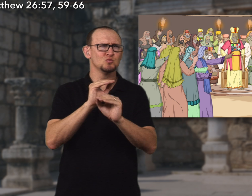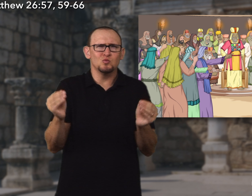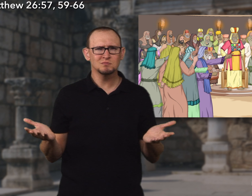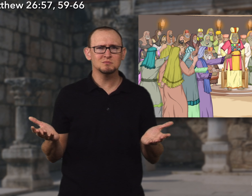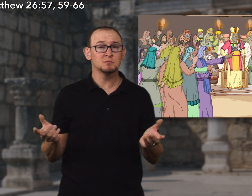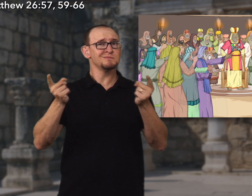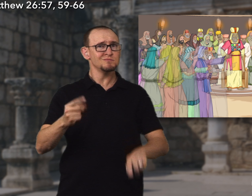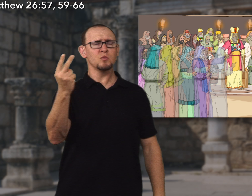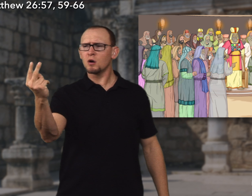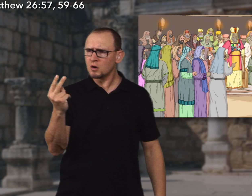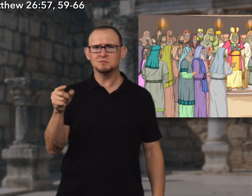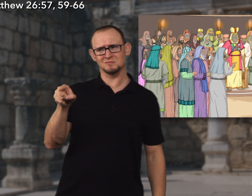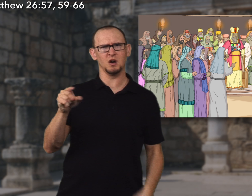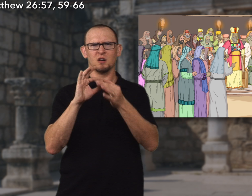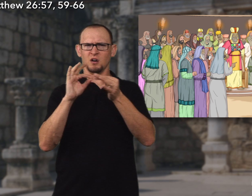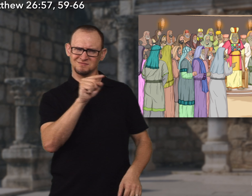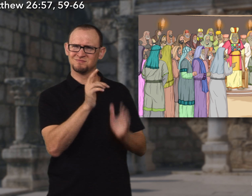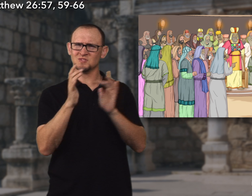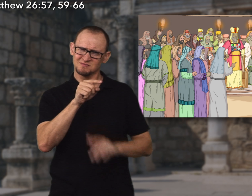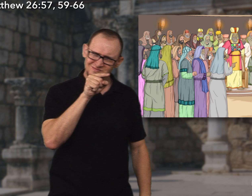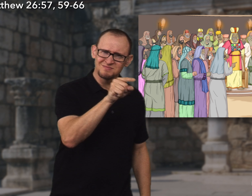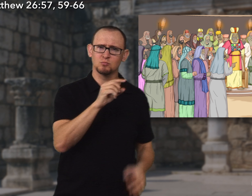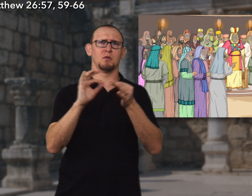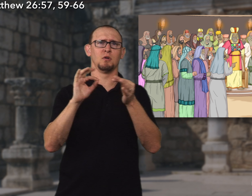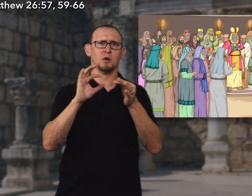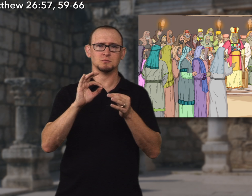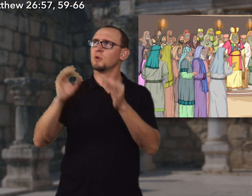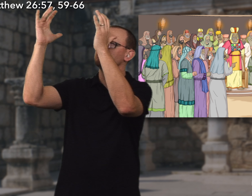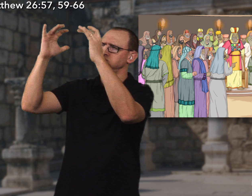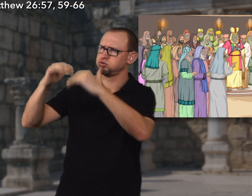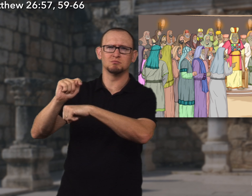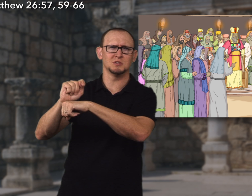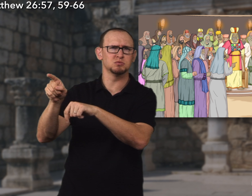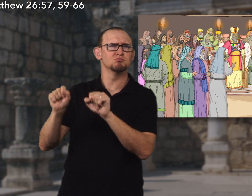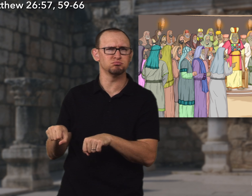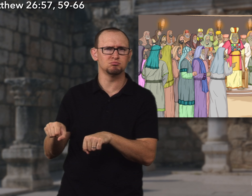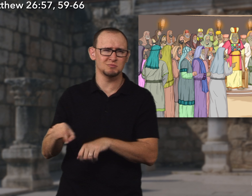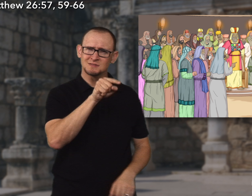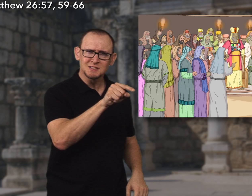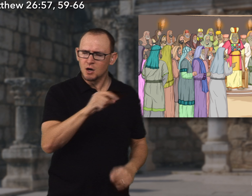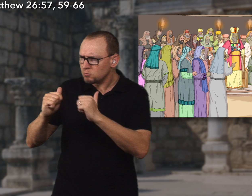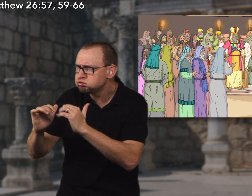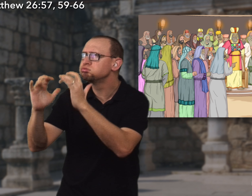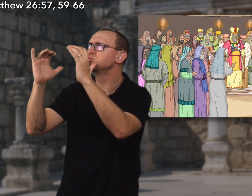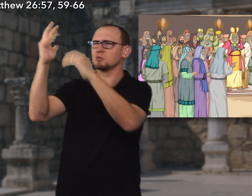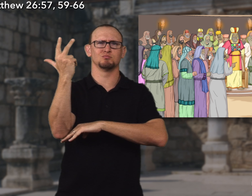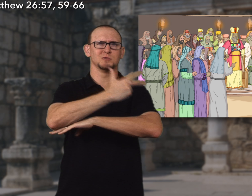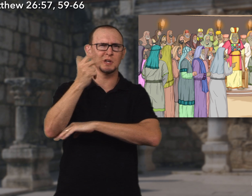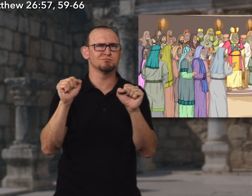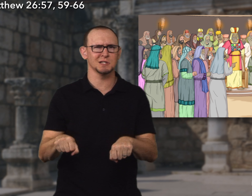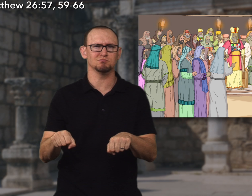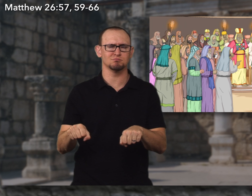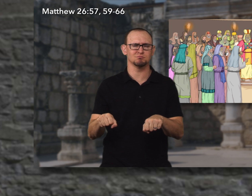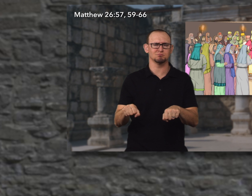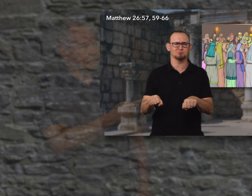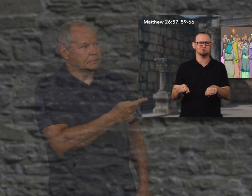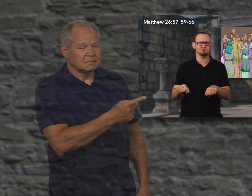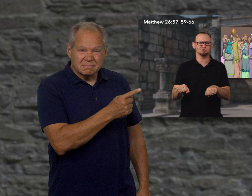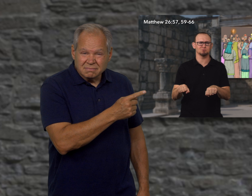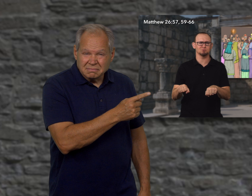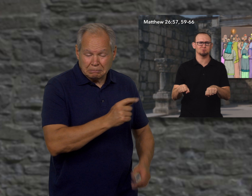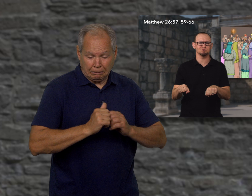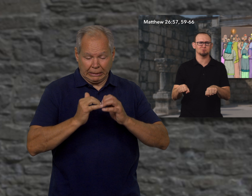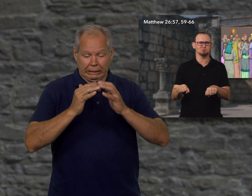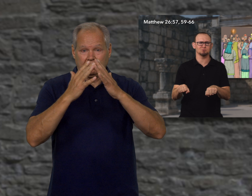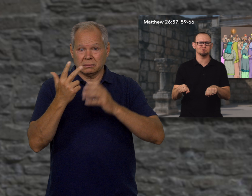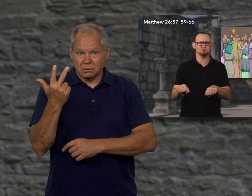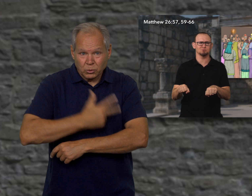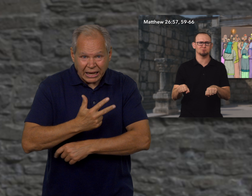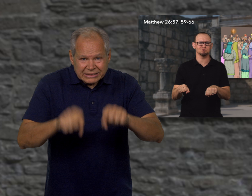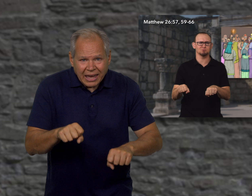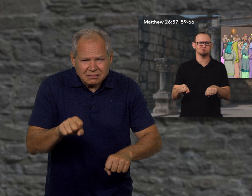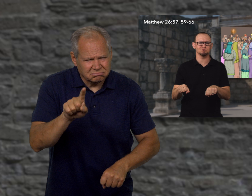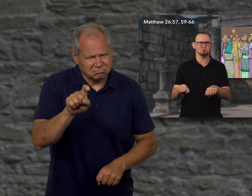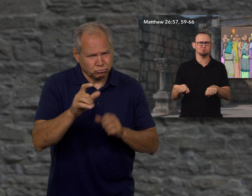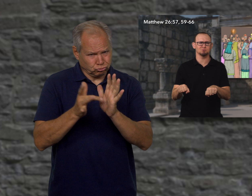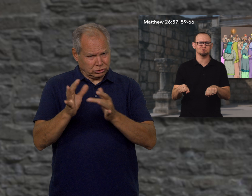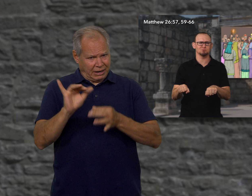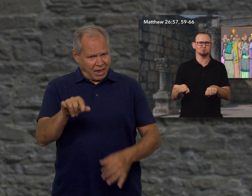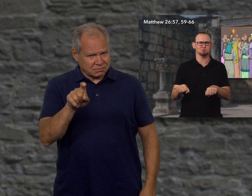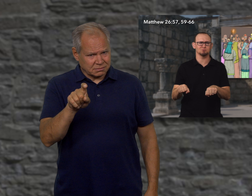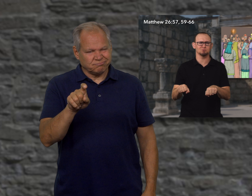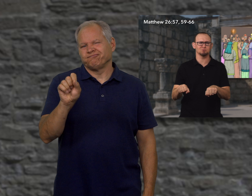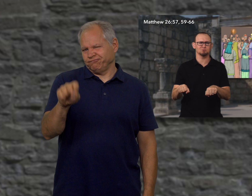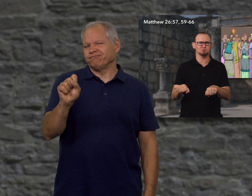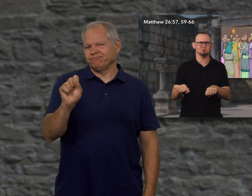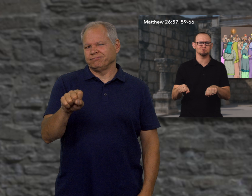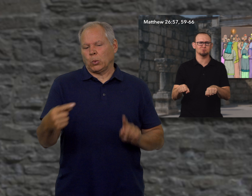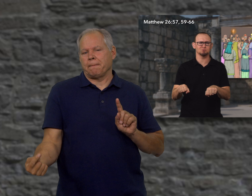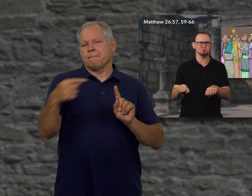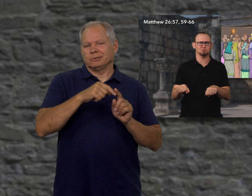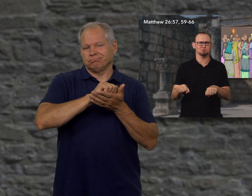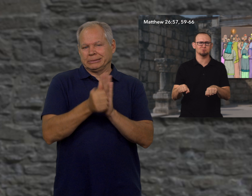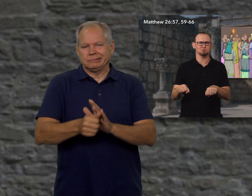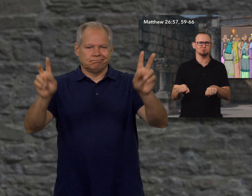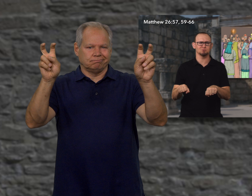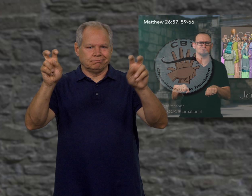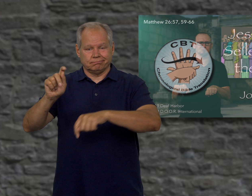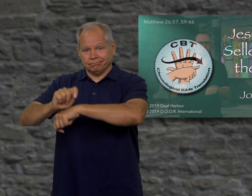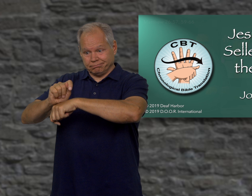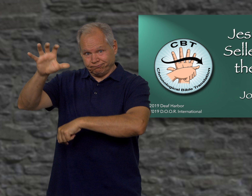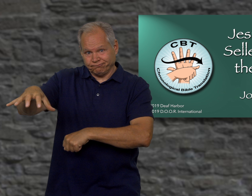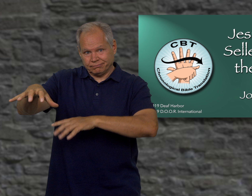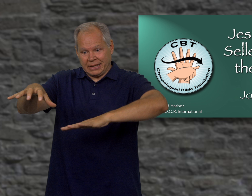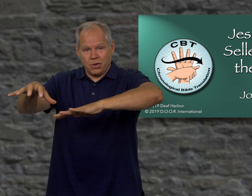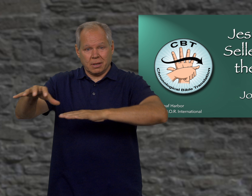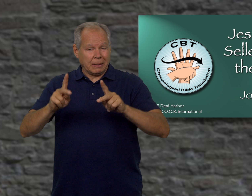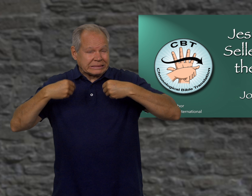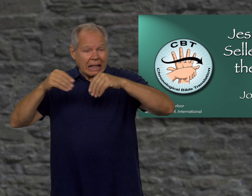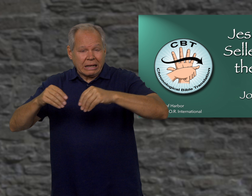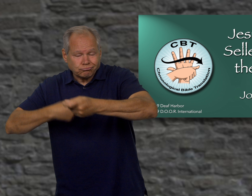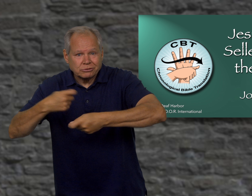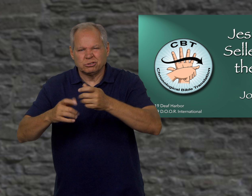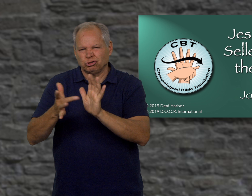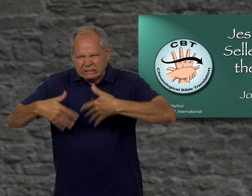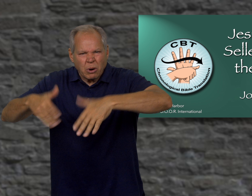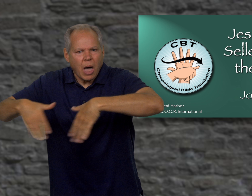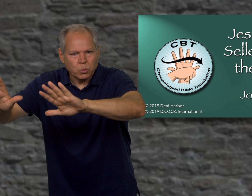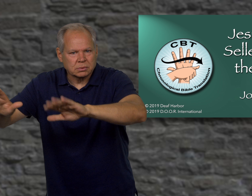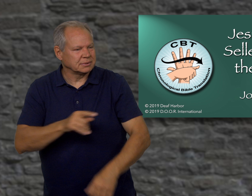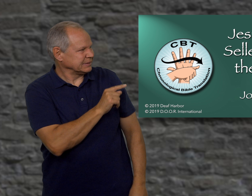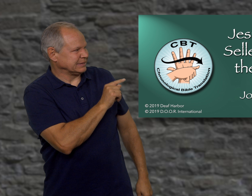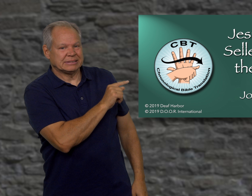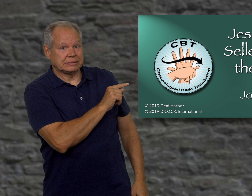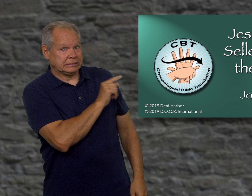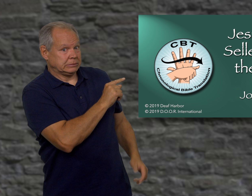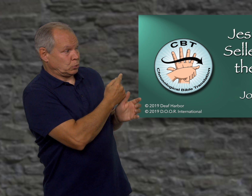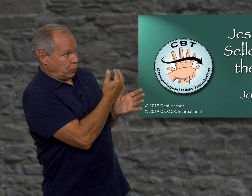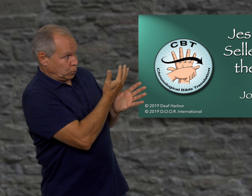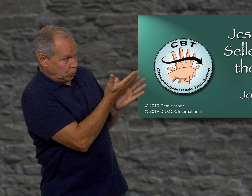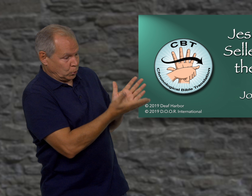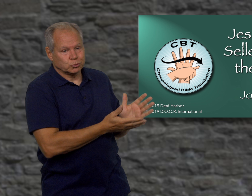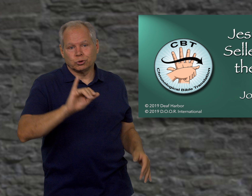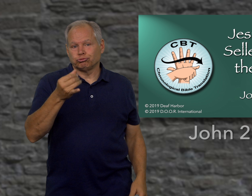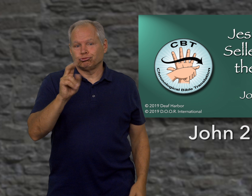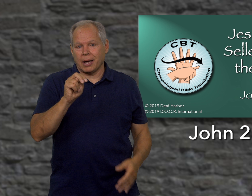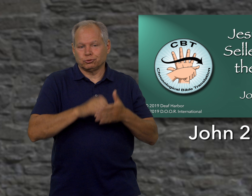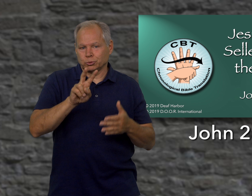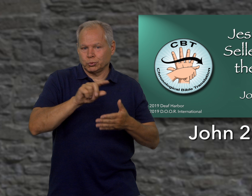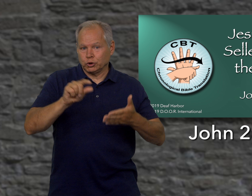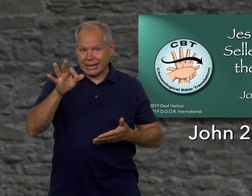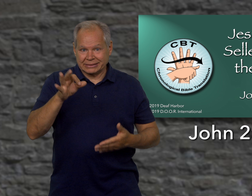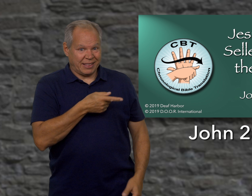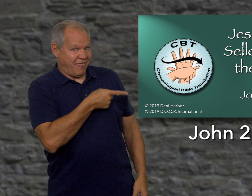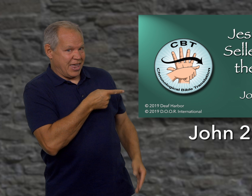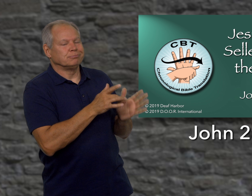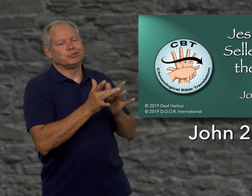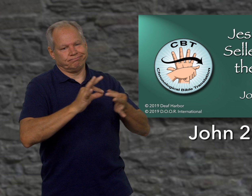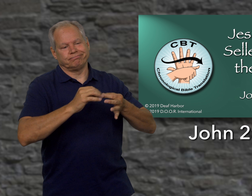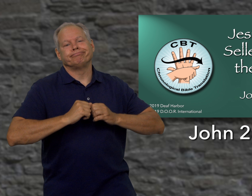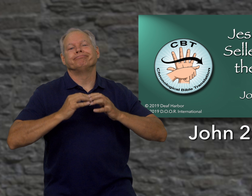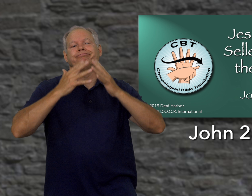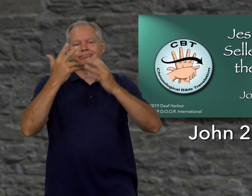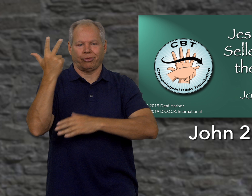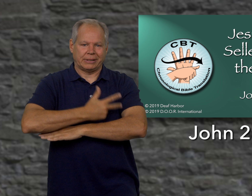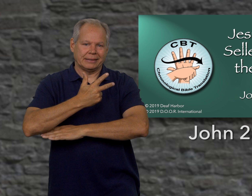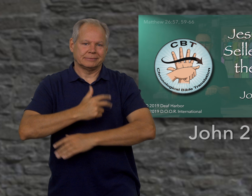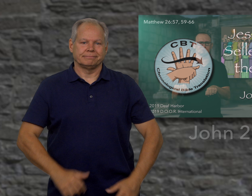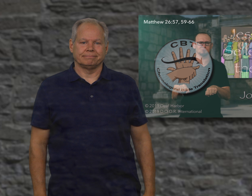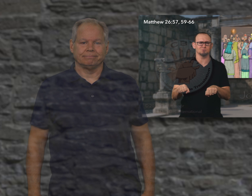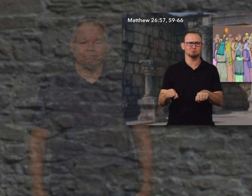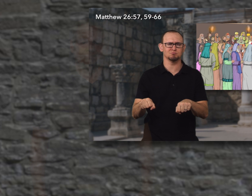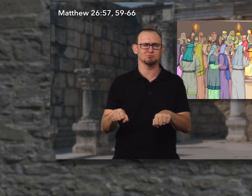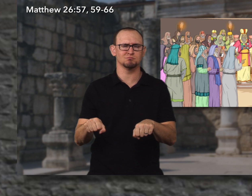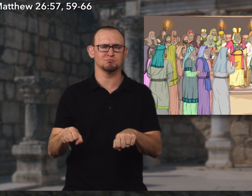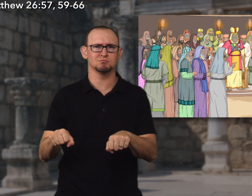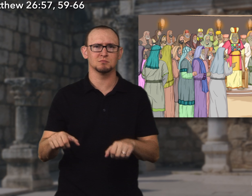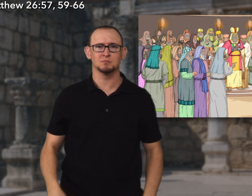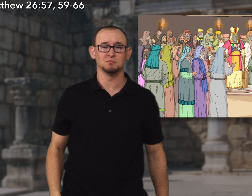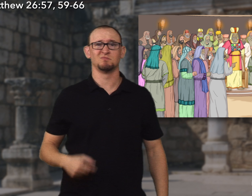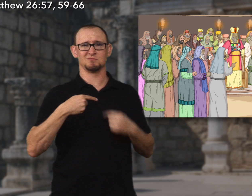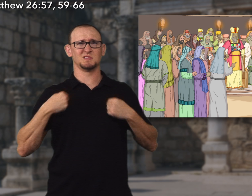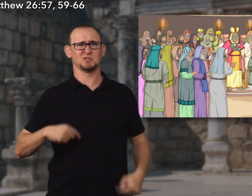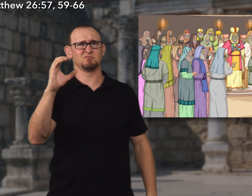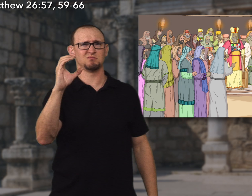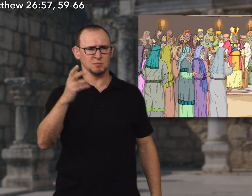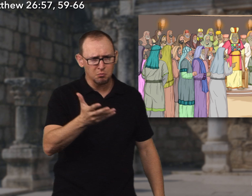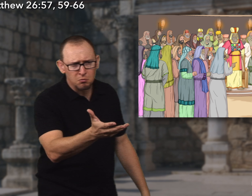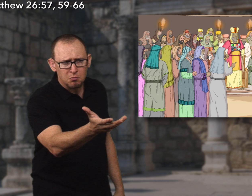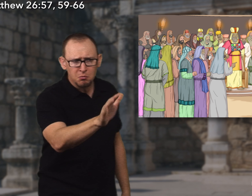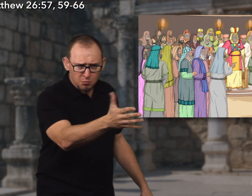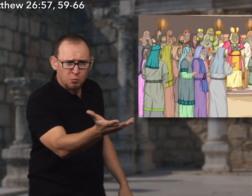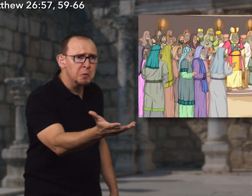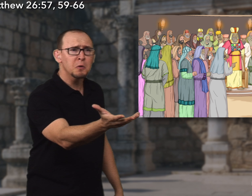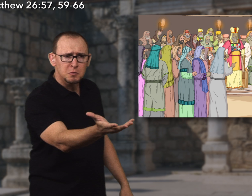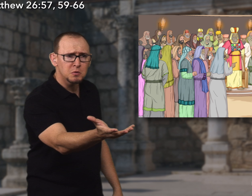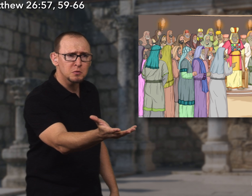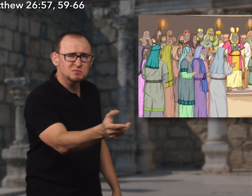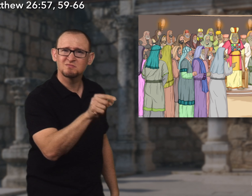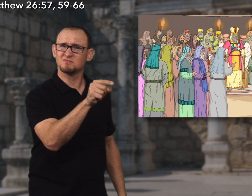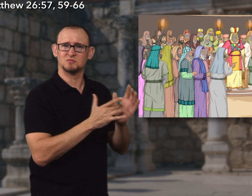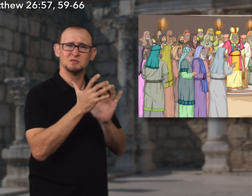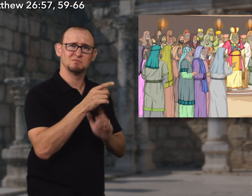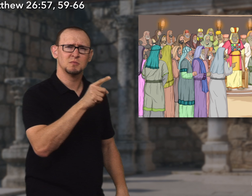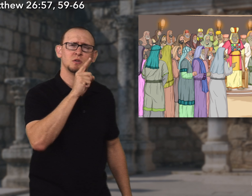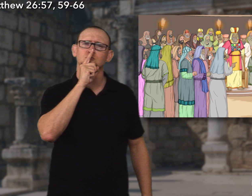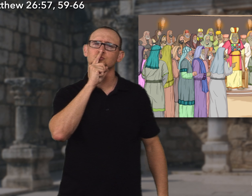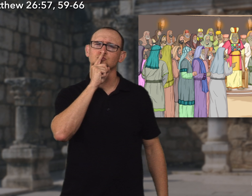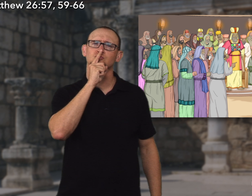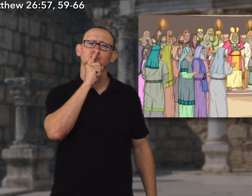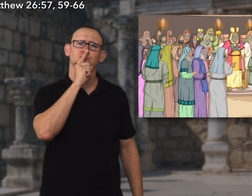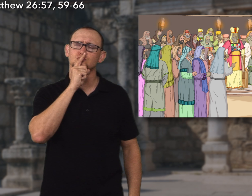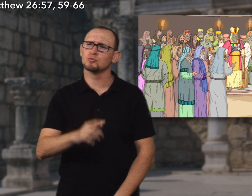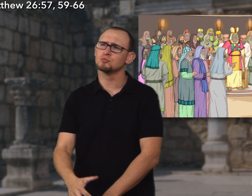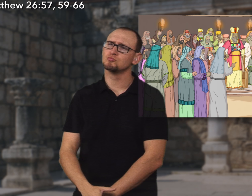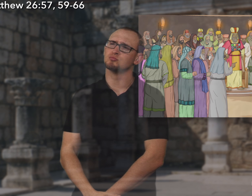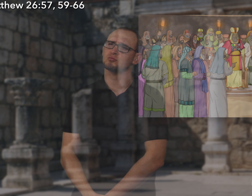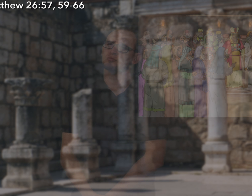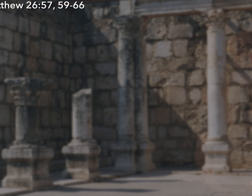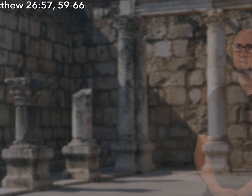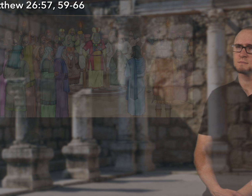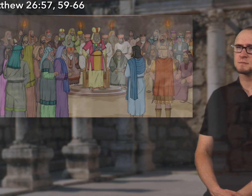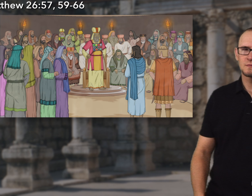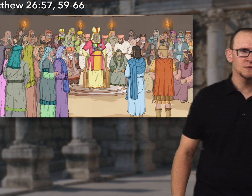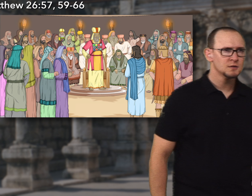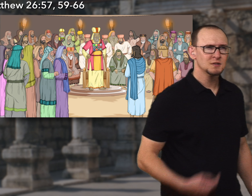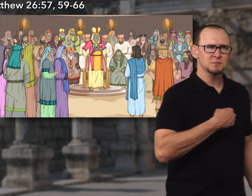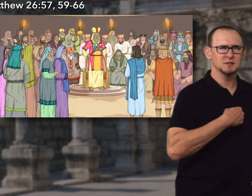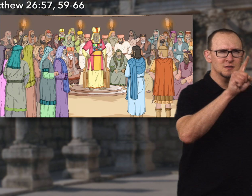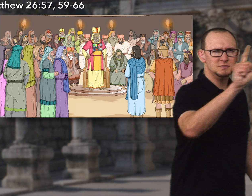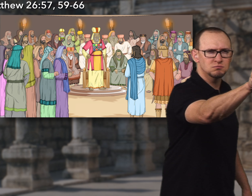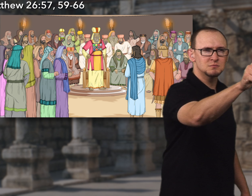Finally two came forward and declared, “This man said, ‘I am able to destroy the temple of God and rebuild it in three days.’” So the high priest stood up and asked Him, “Have You no answer?